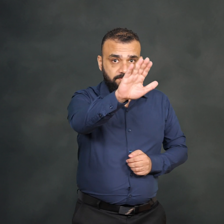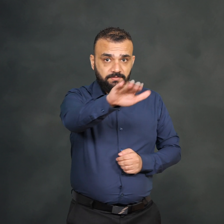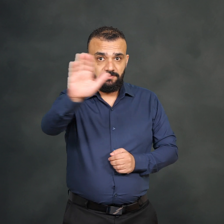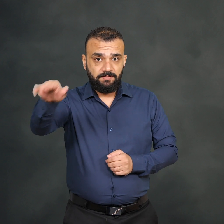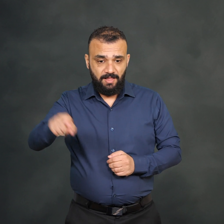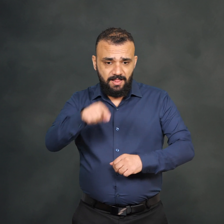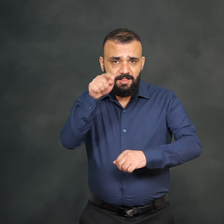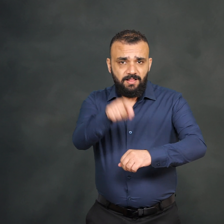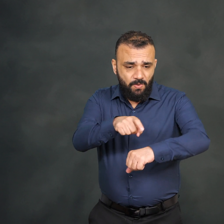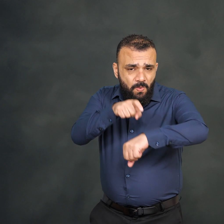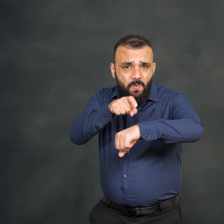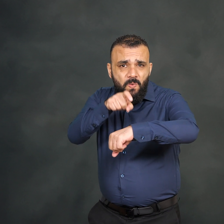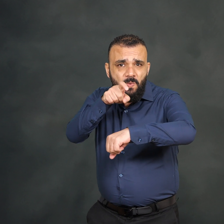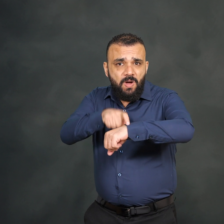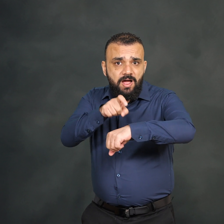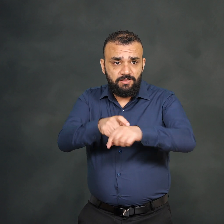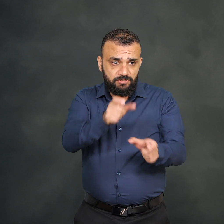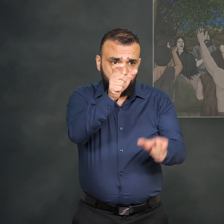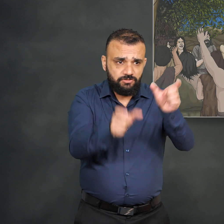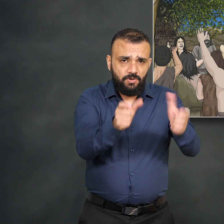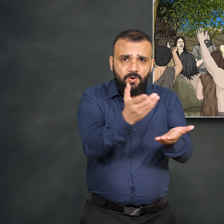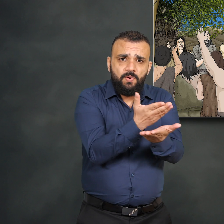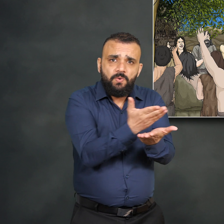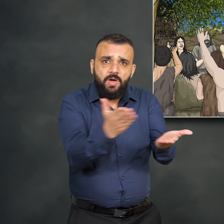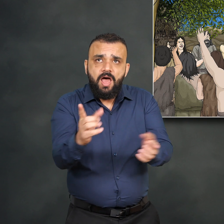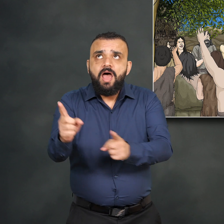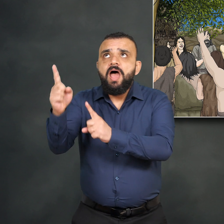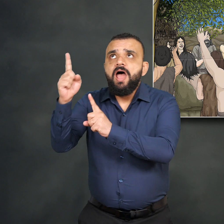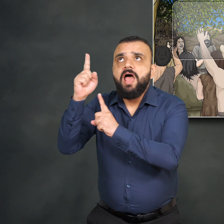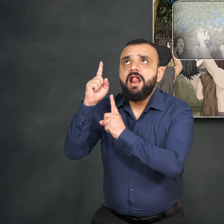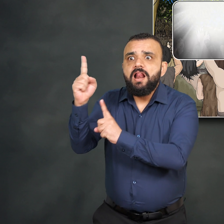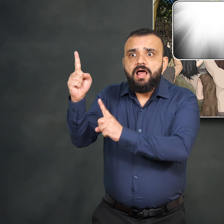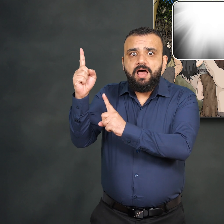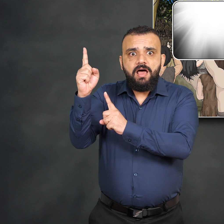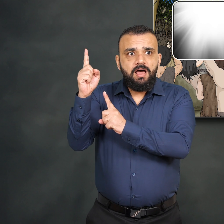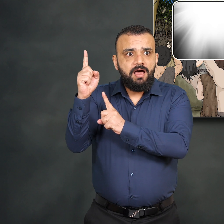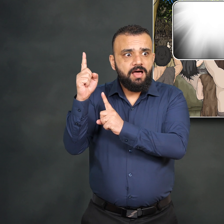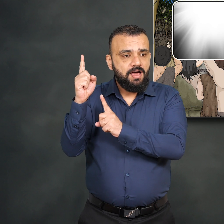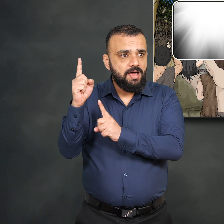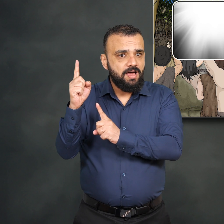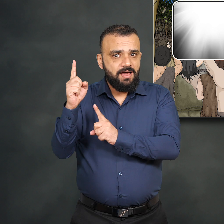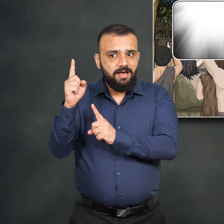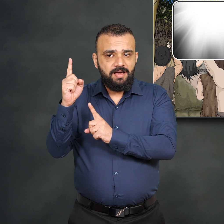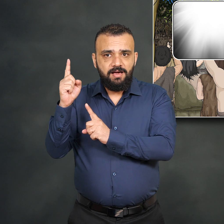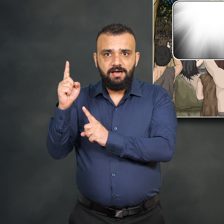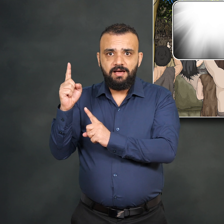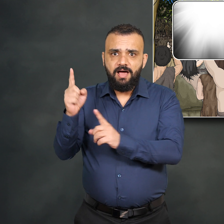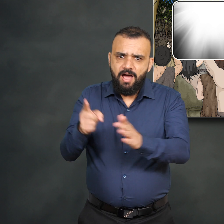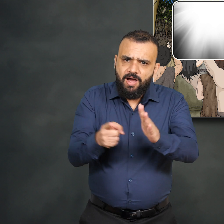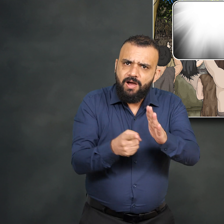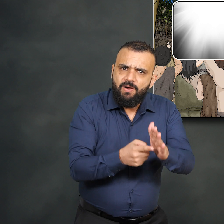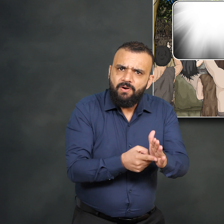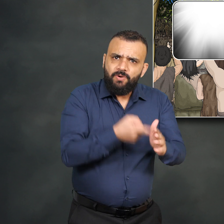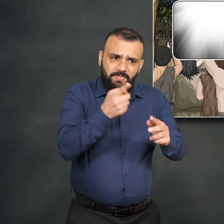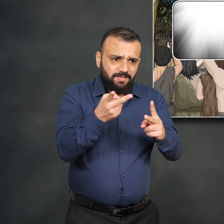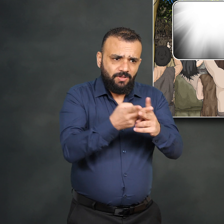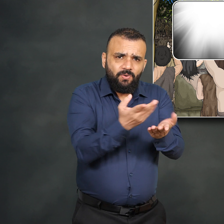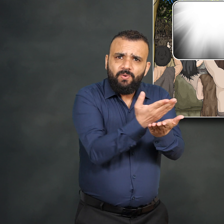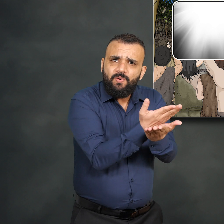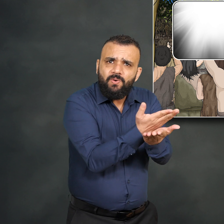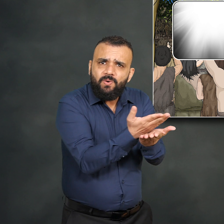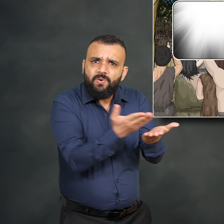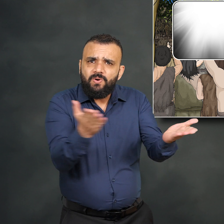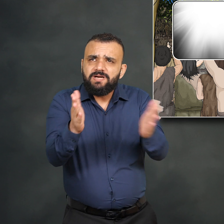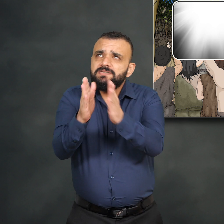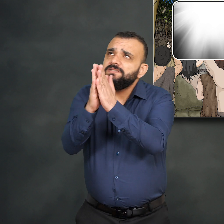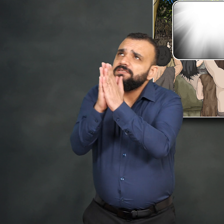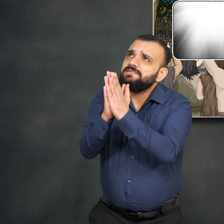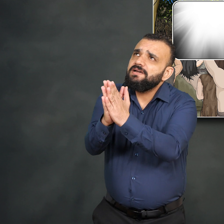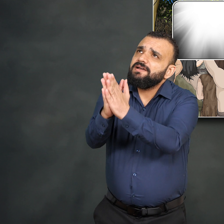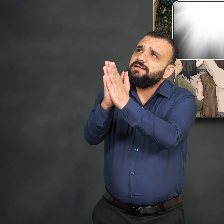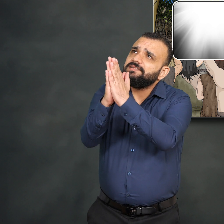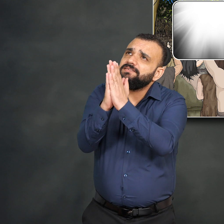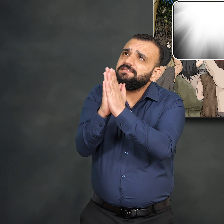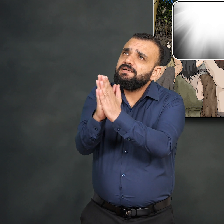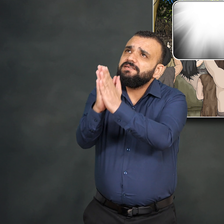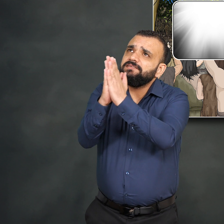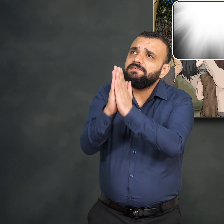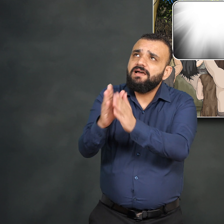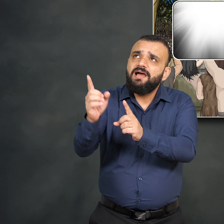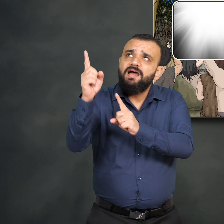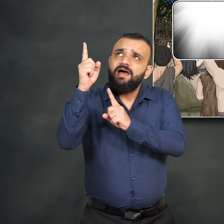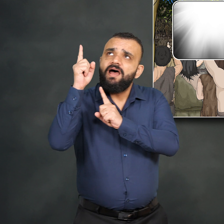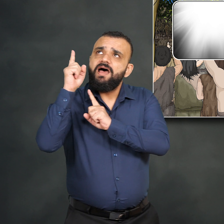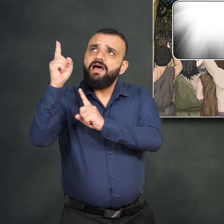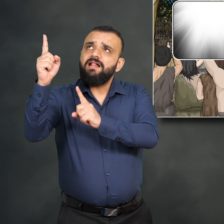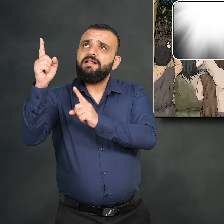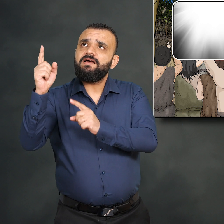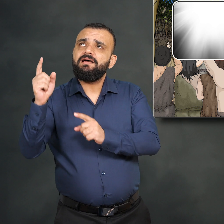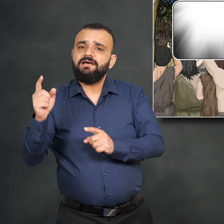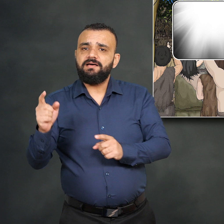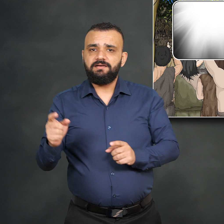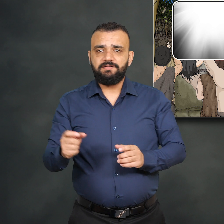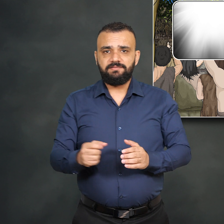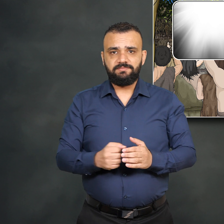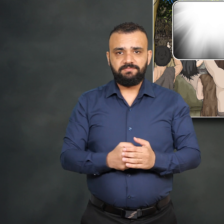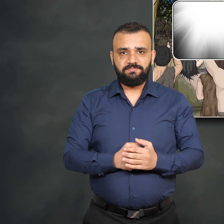At that time men began to call upon the name of the LORD.